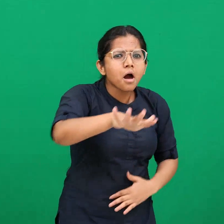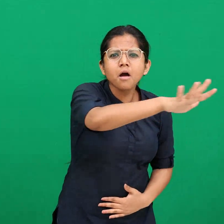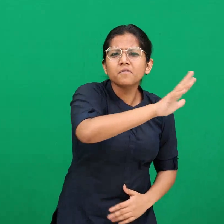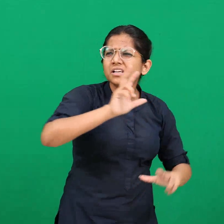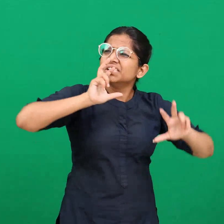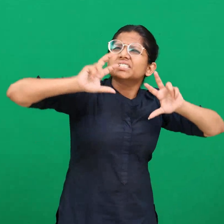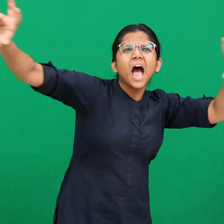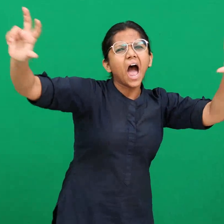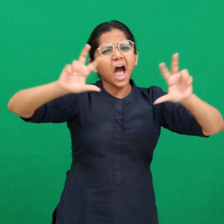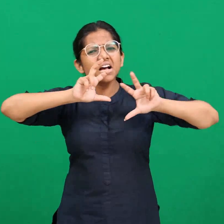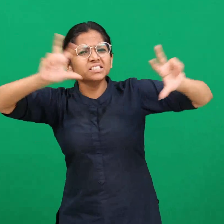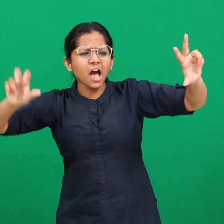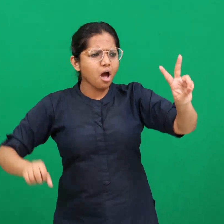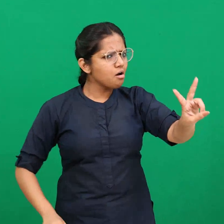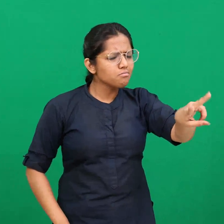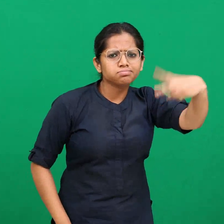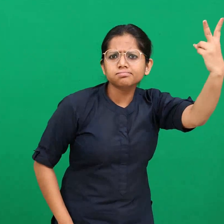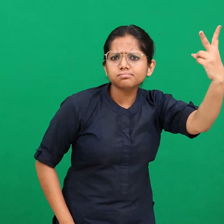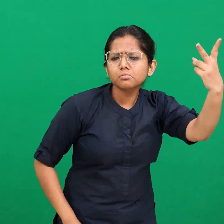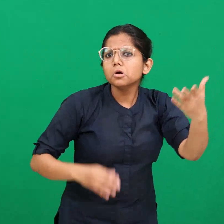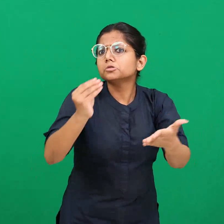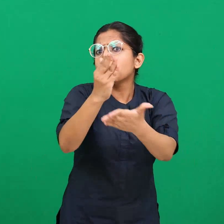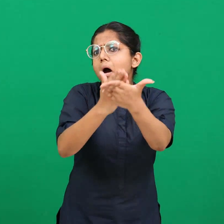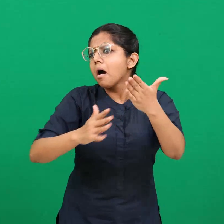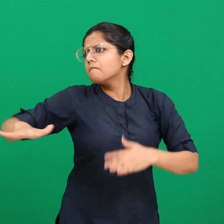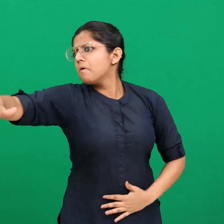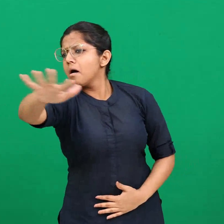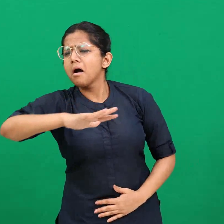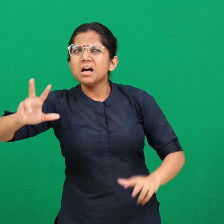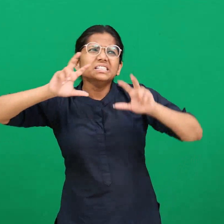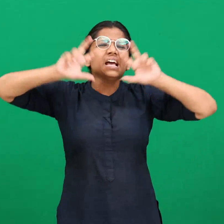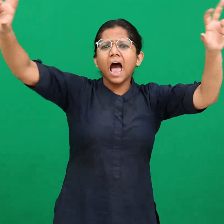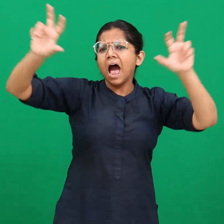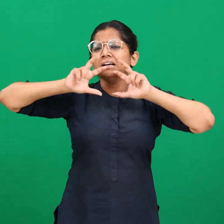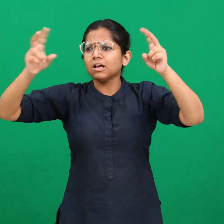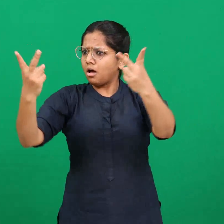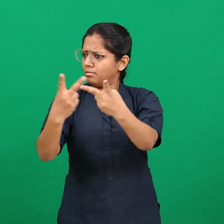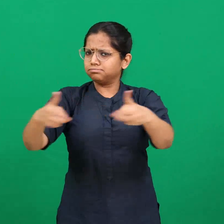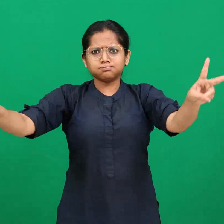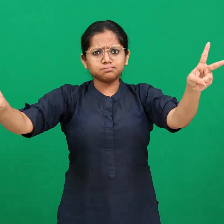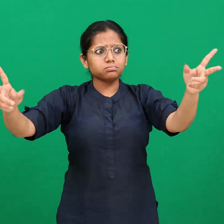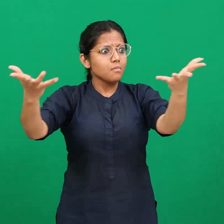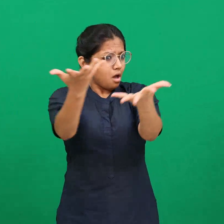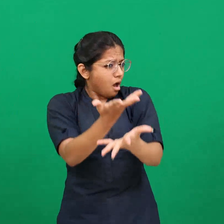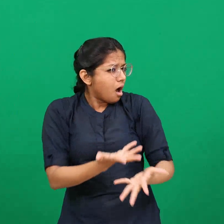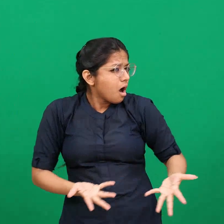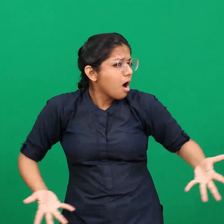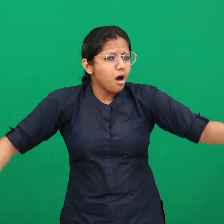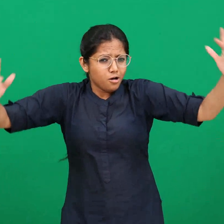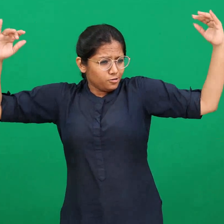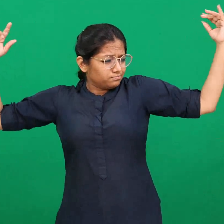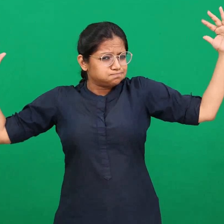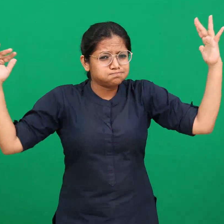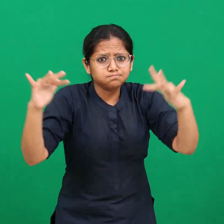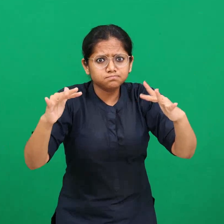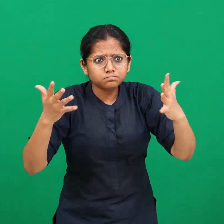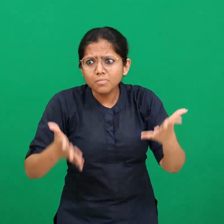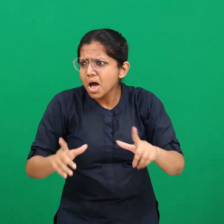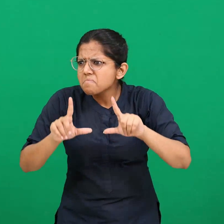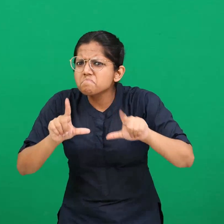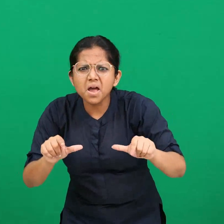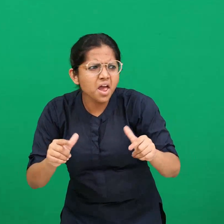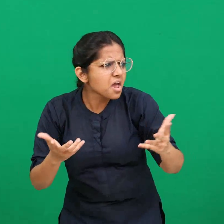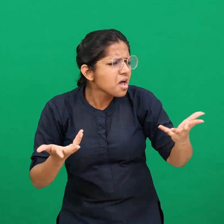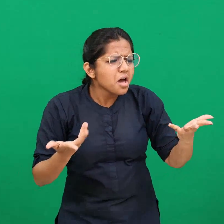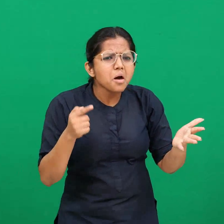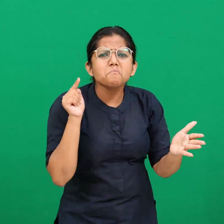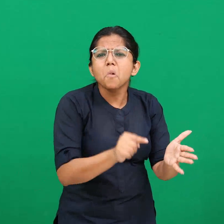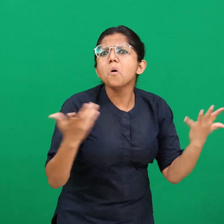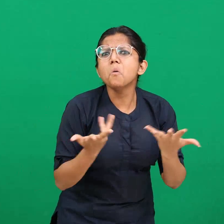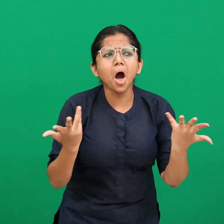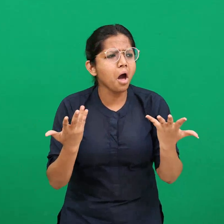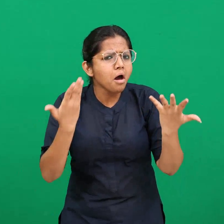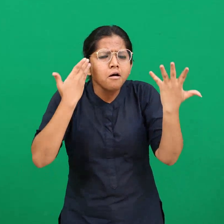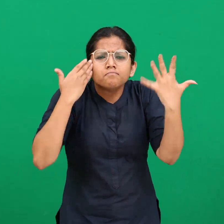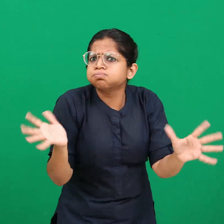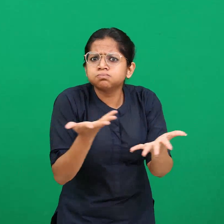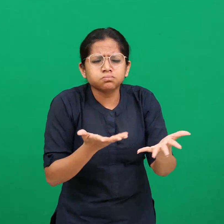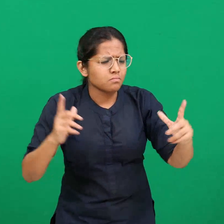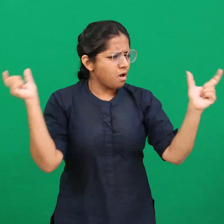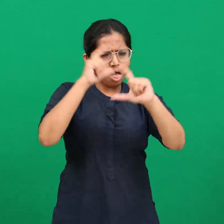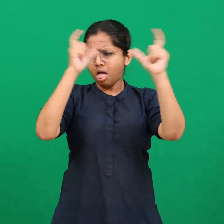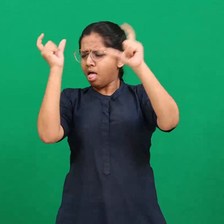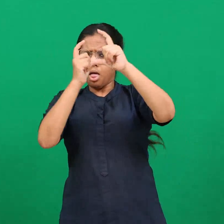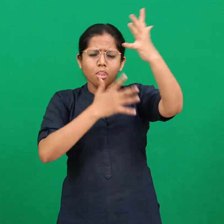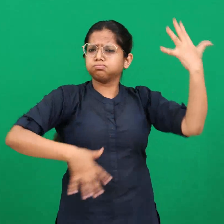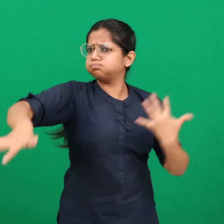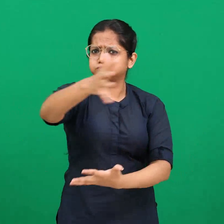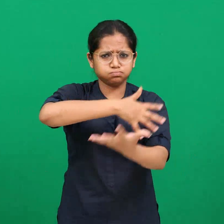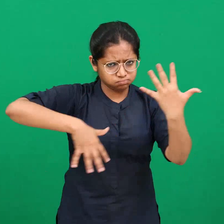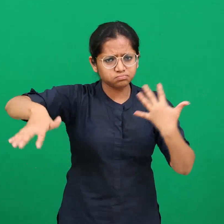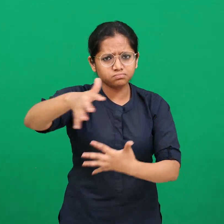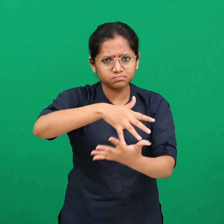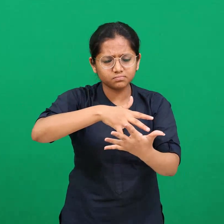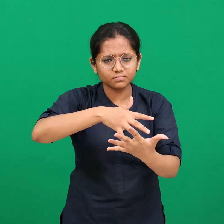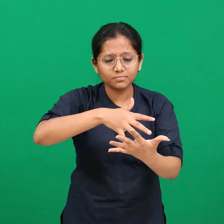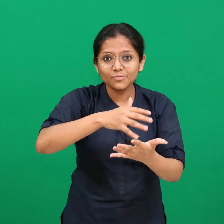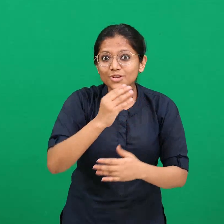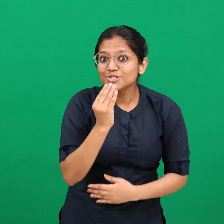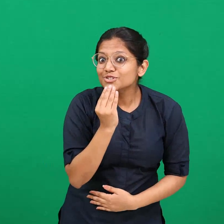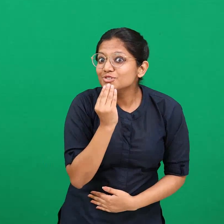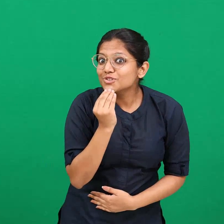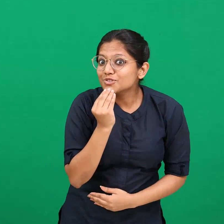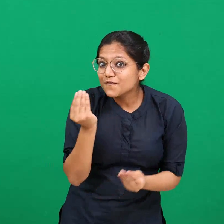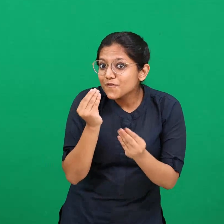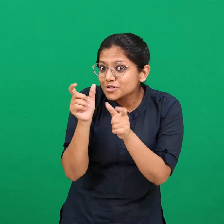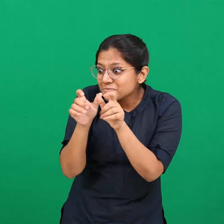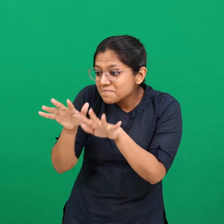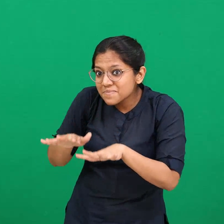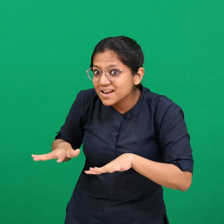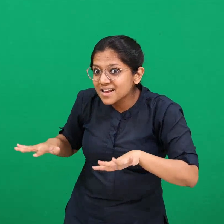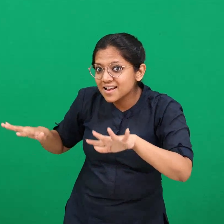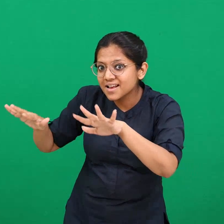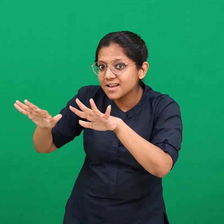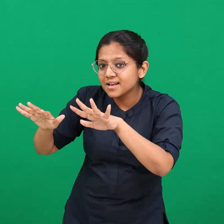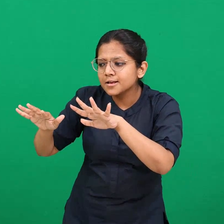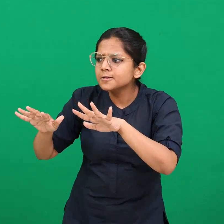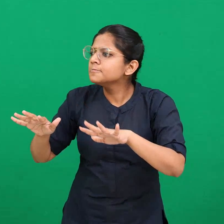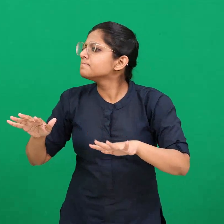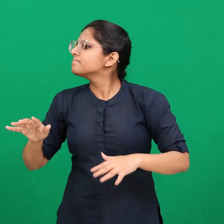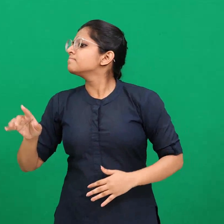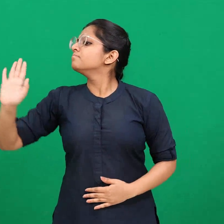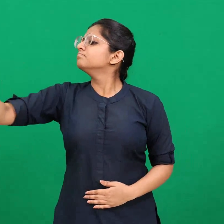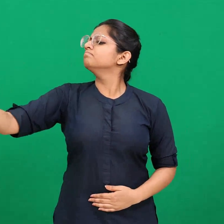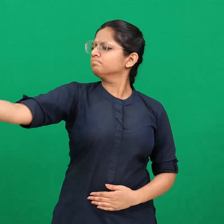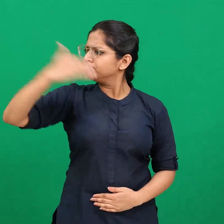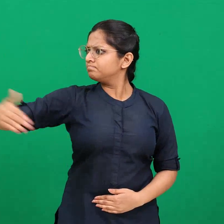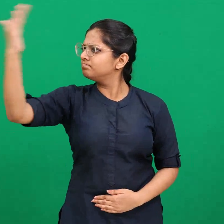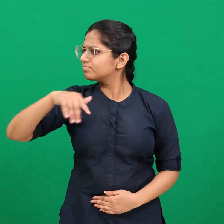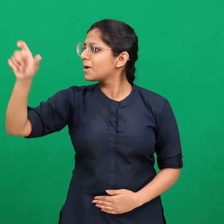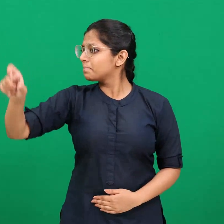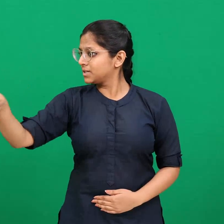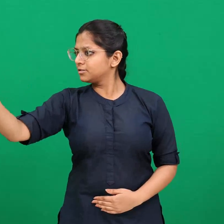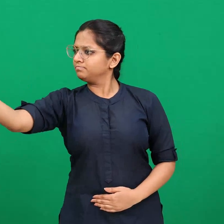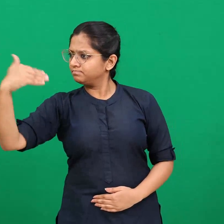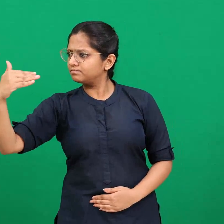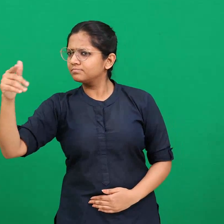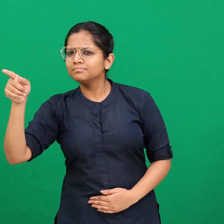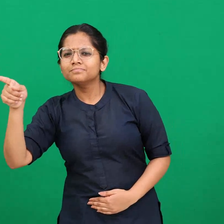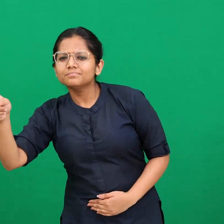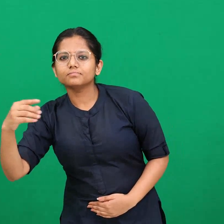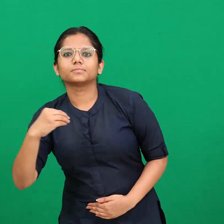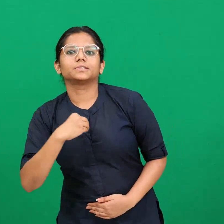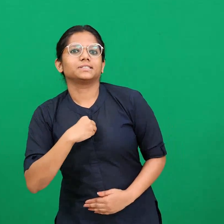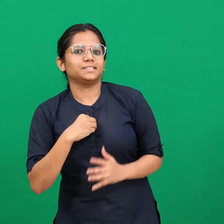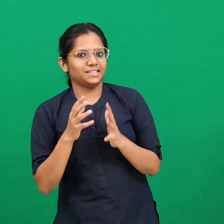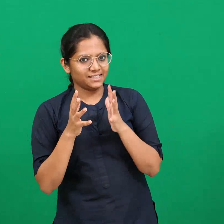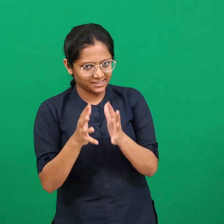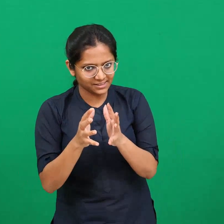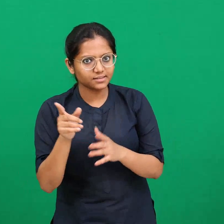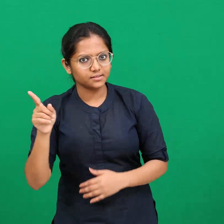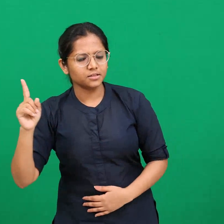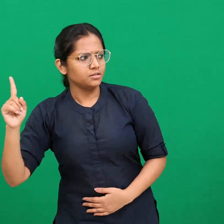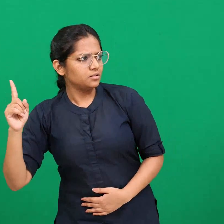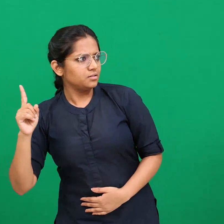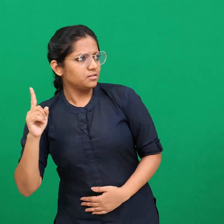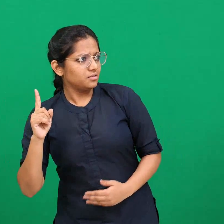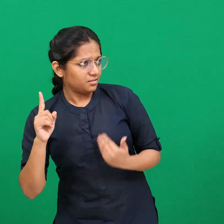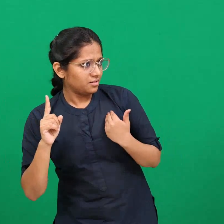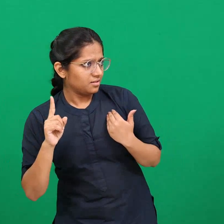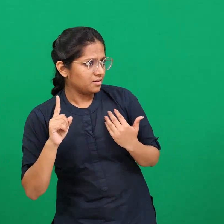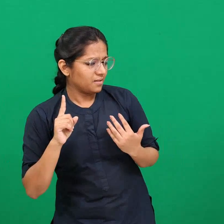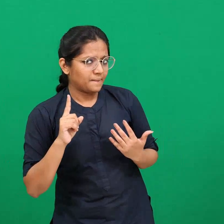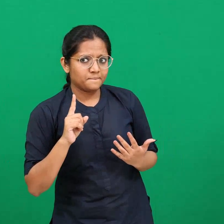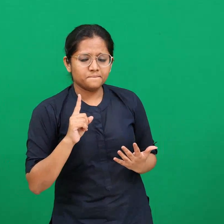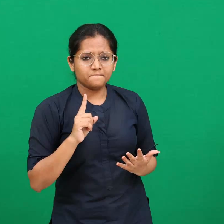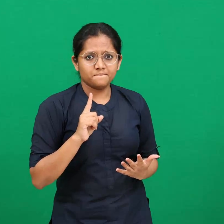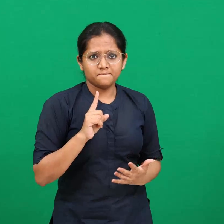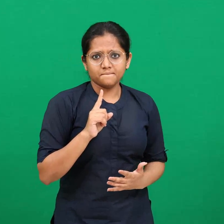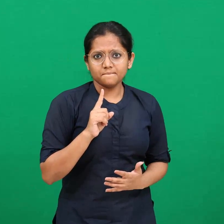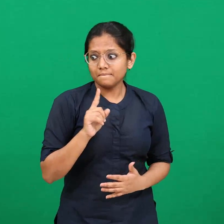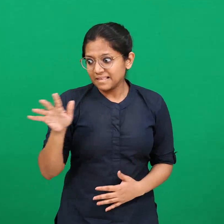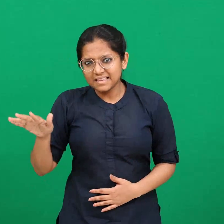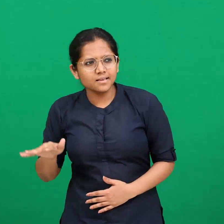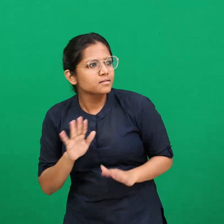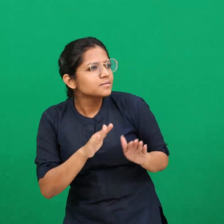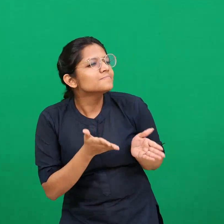Some were shouting one thing and some another, and most of them did not even know why they were there.